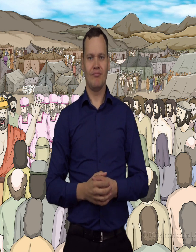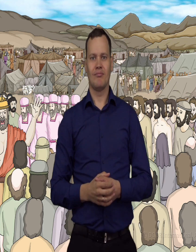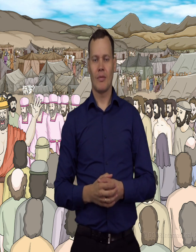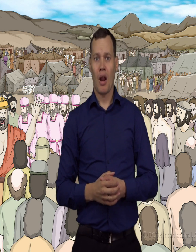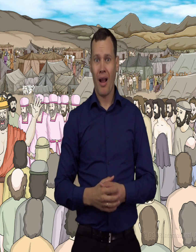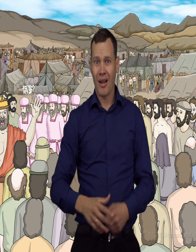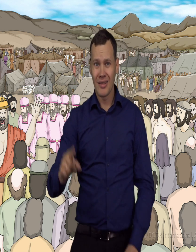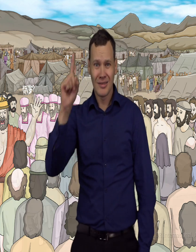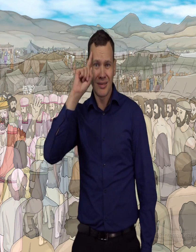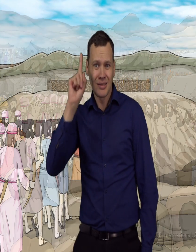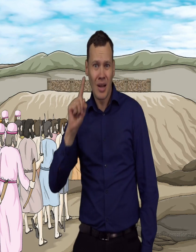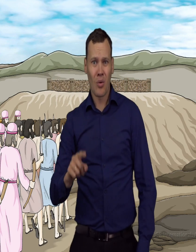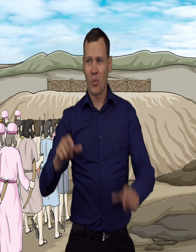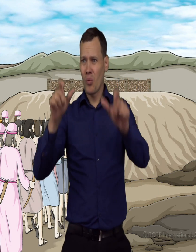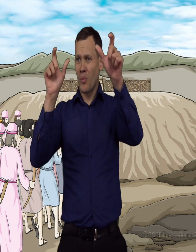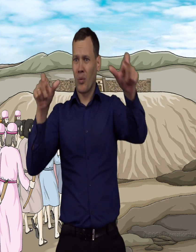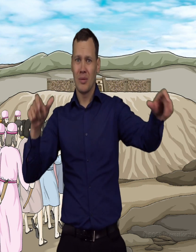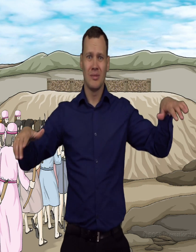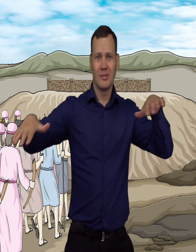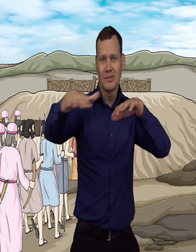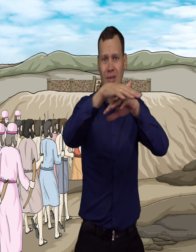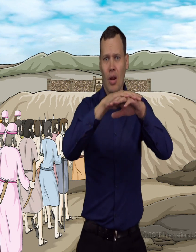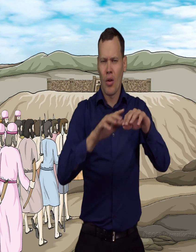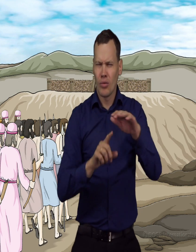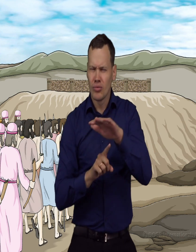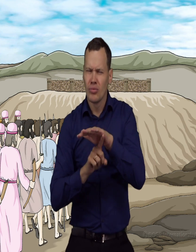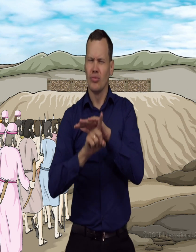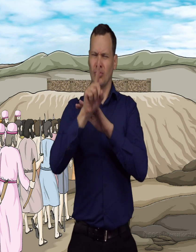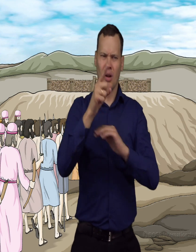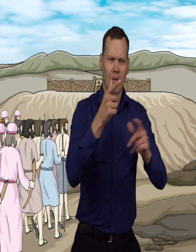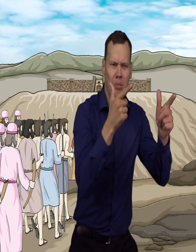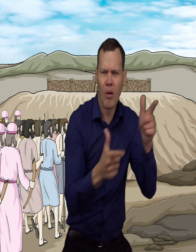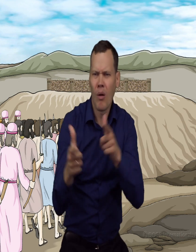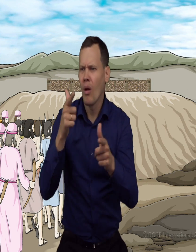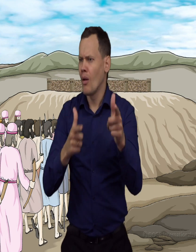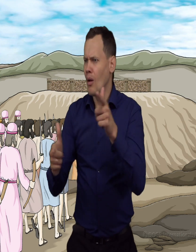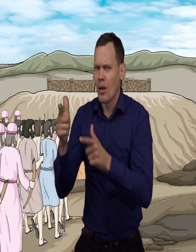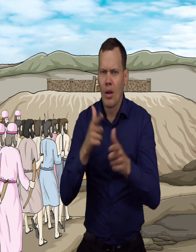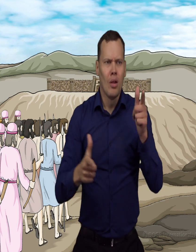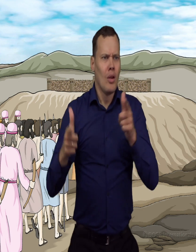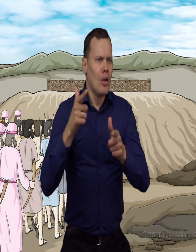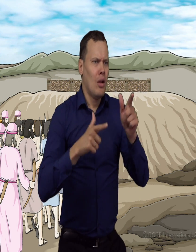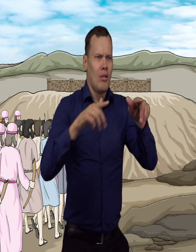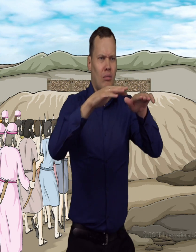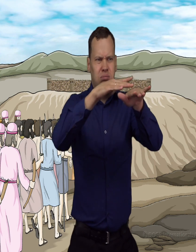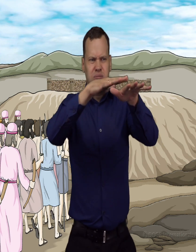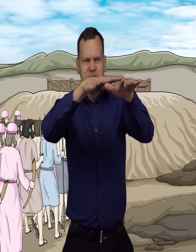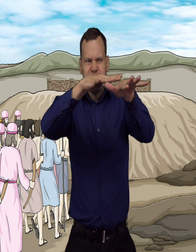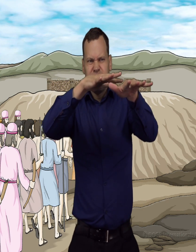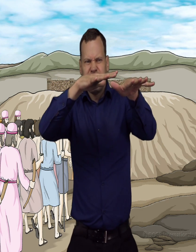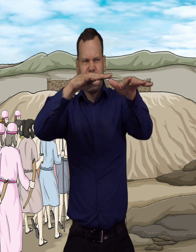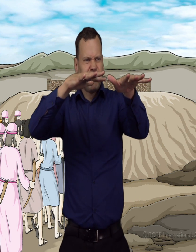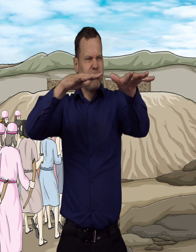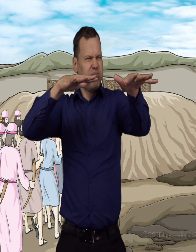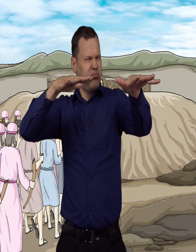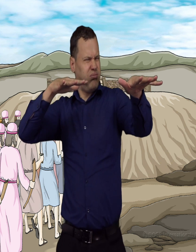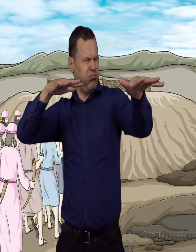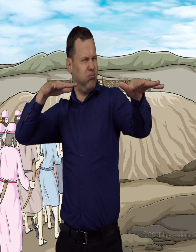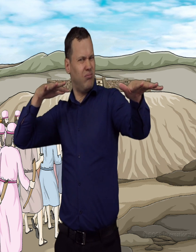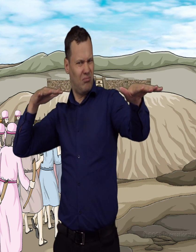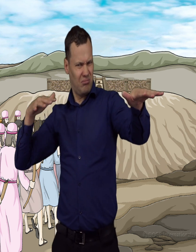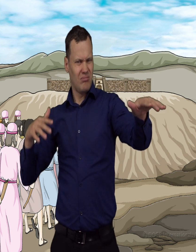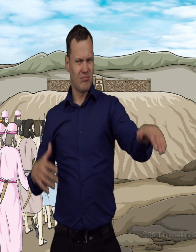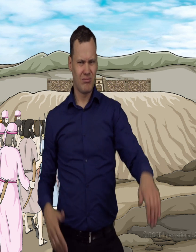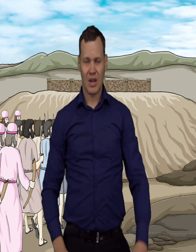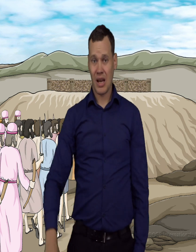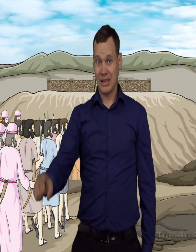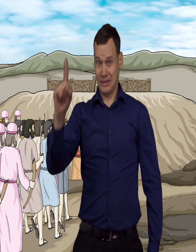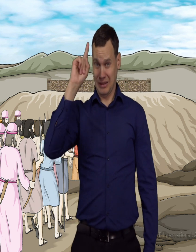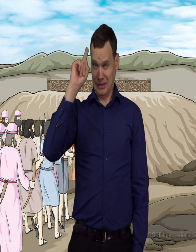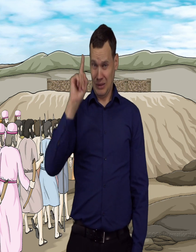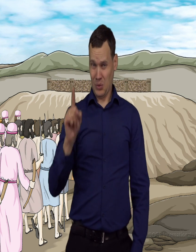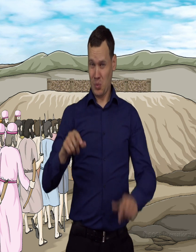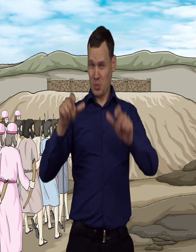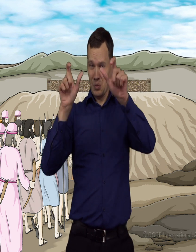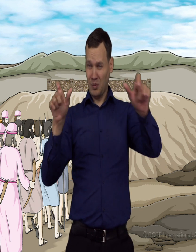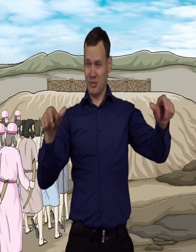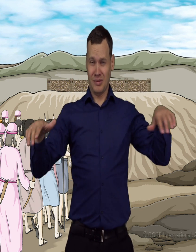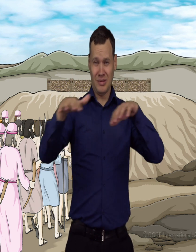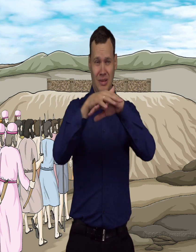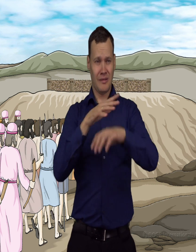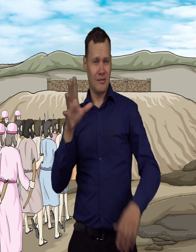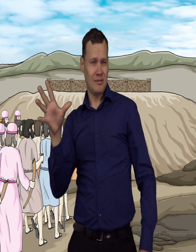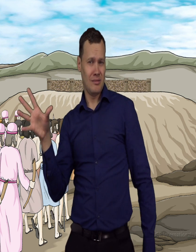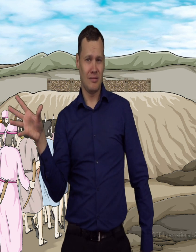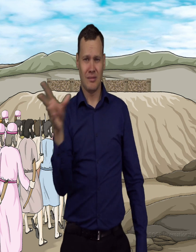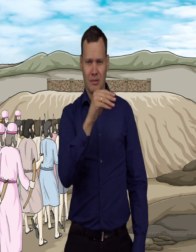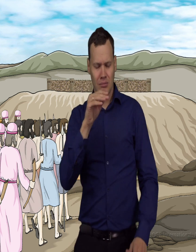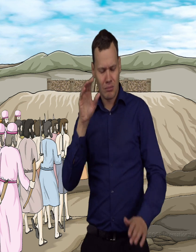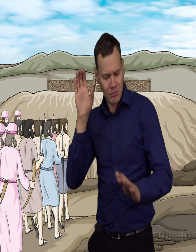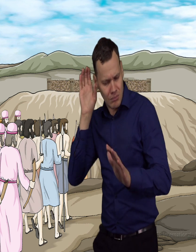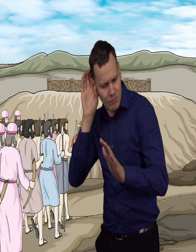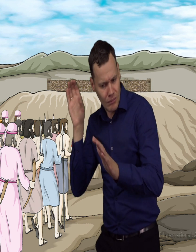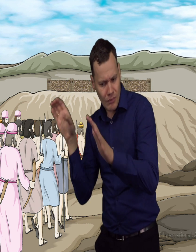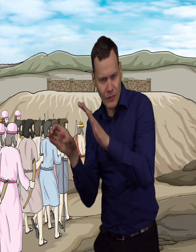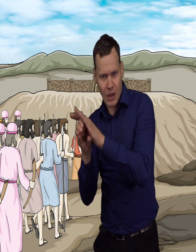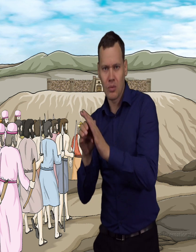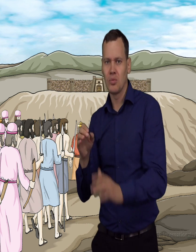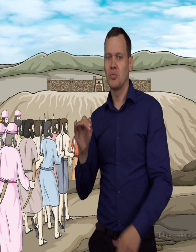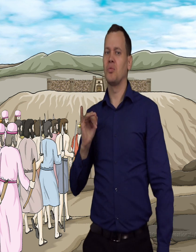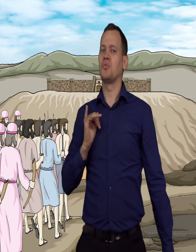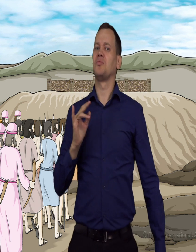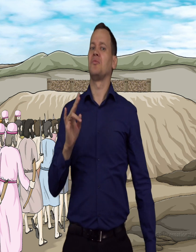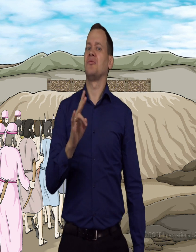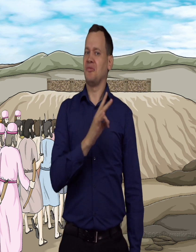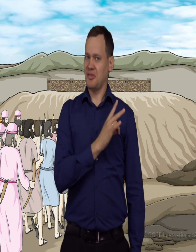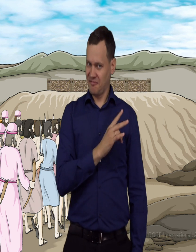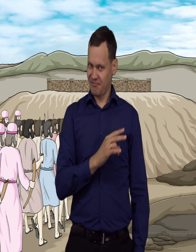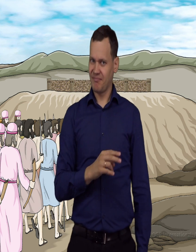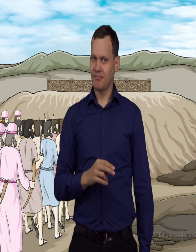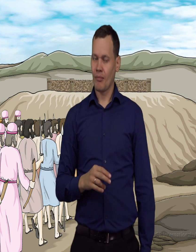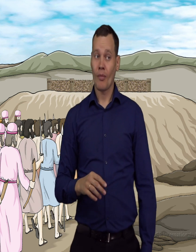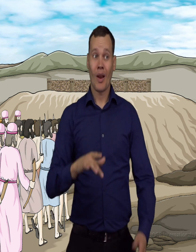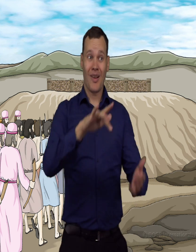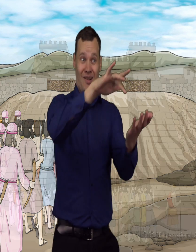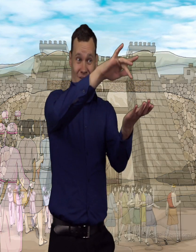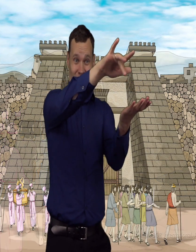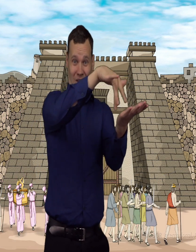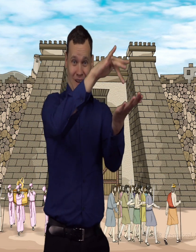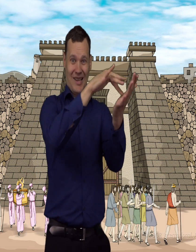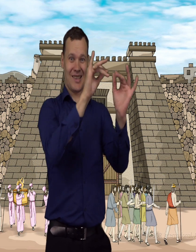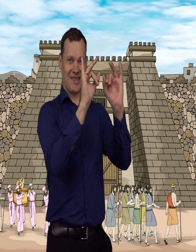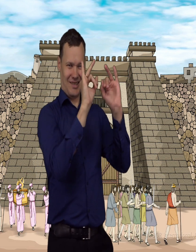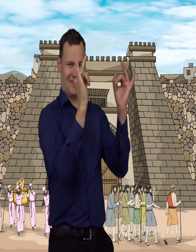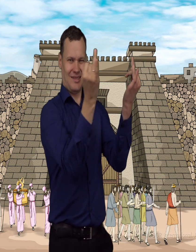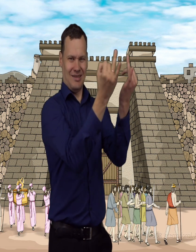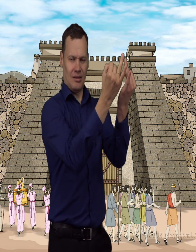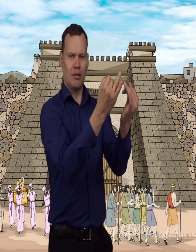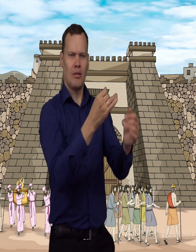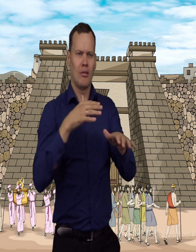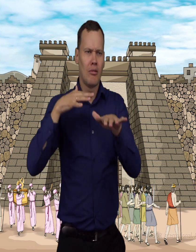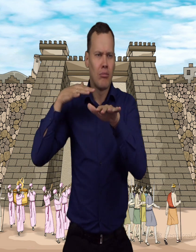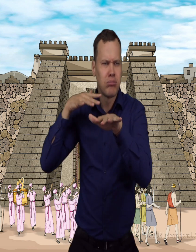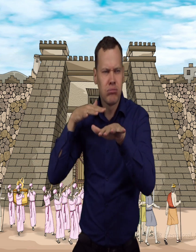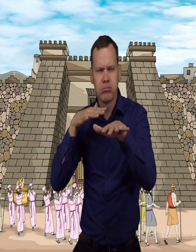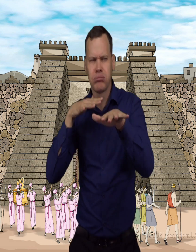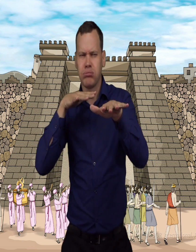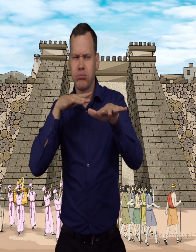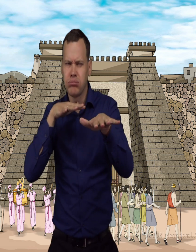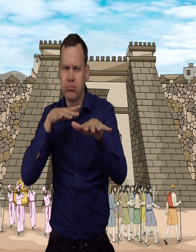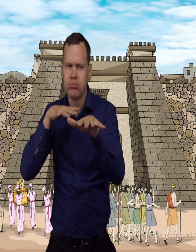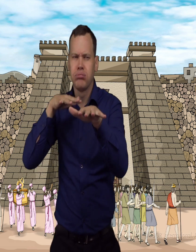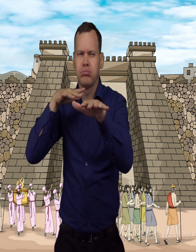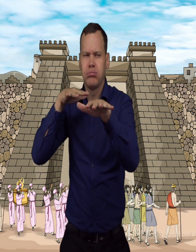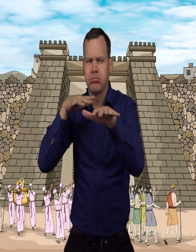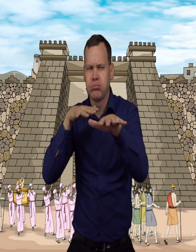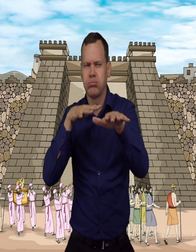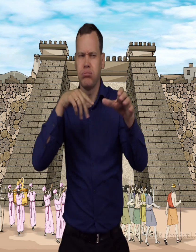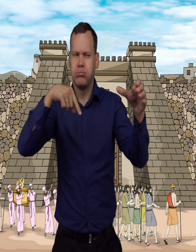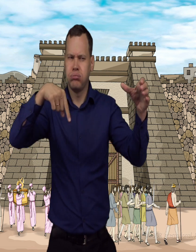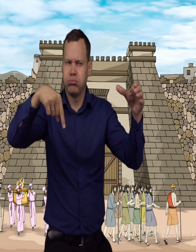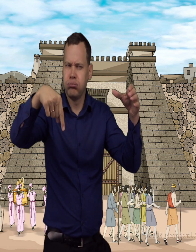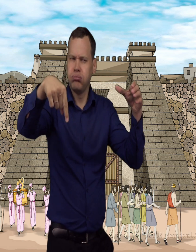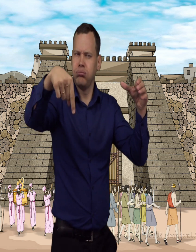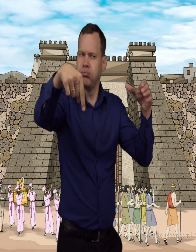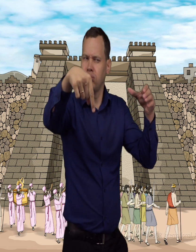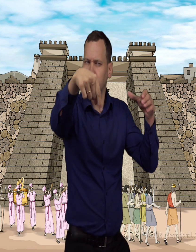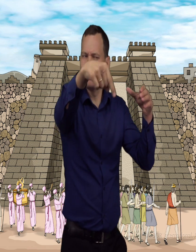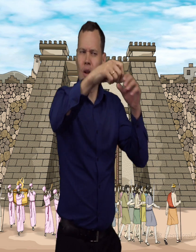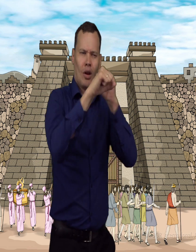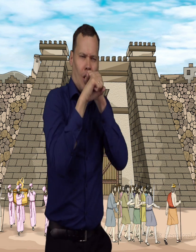After Joshua had spoken to the people, seven priests carrying seven rams’ horns before the LORD advanced and blew the horns, and the ark of the covenant of the LORD followed them. While the horns continued to sound, the armed troops marched ahead of the priests who blew the horns, and the rear guard followed the ark.